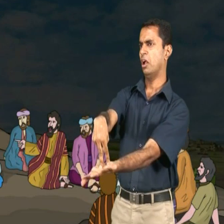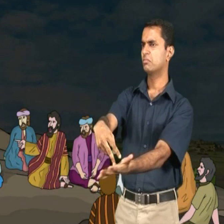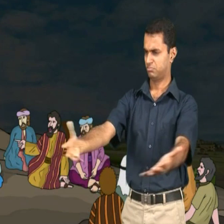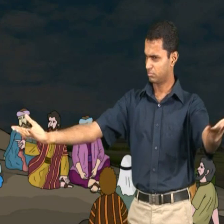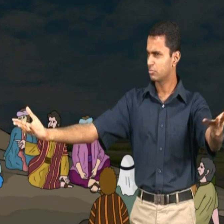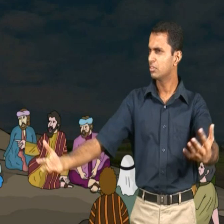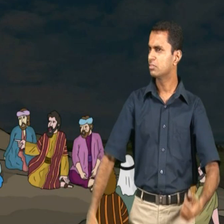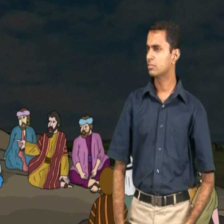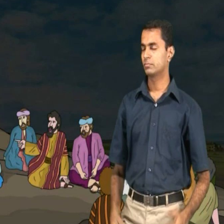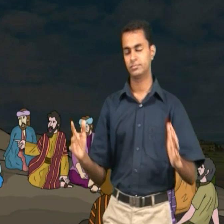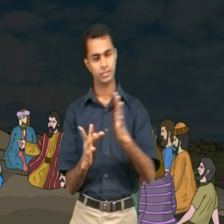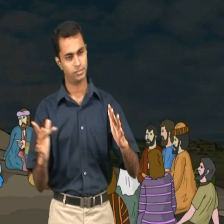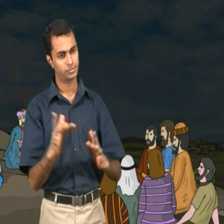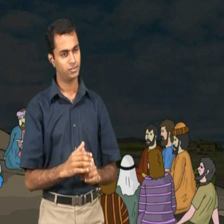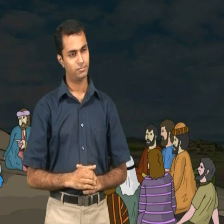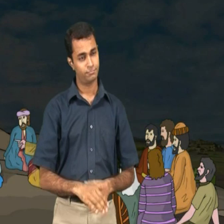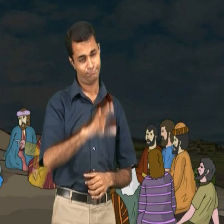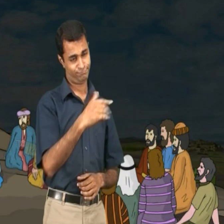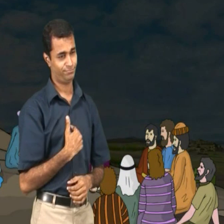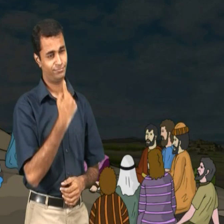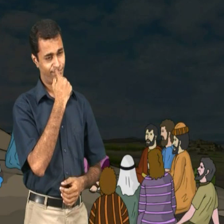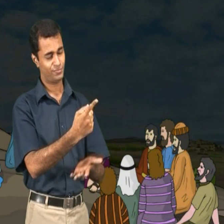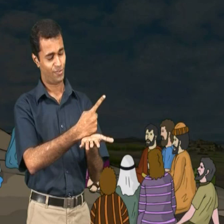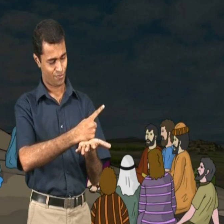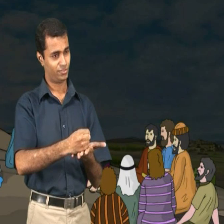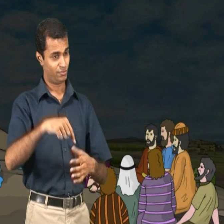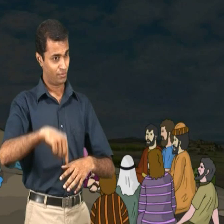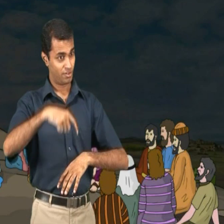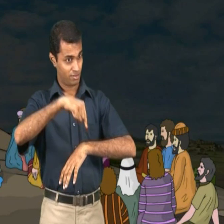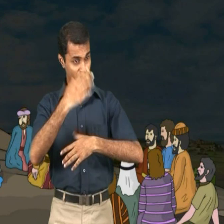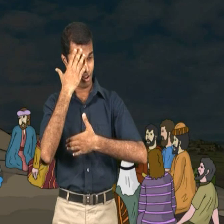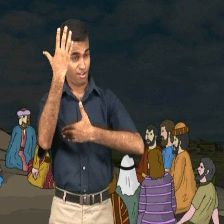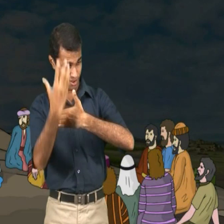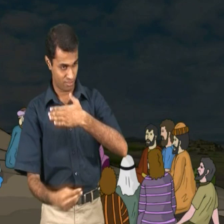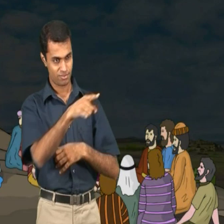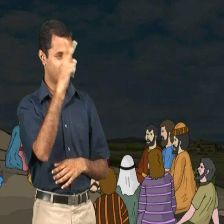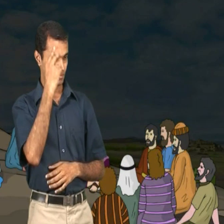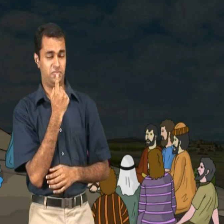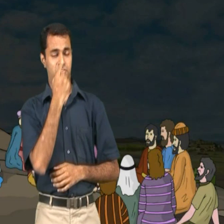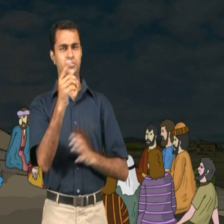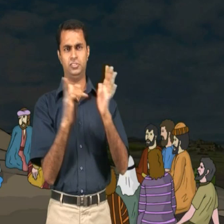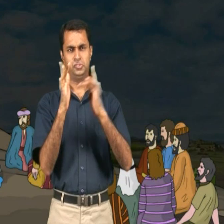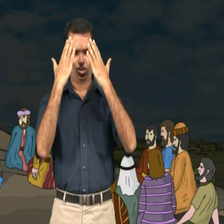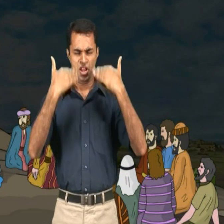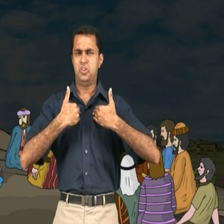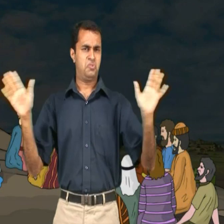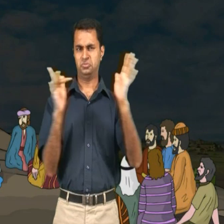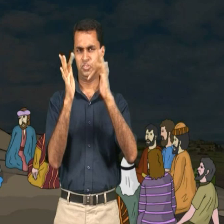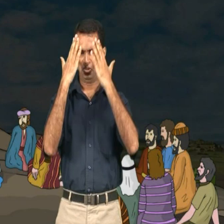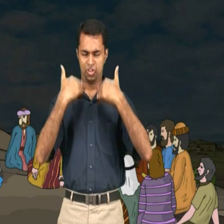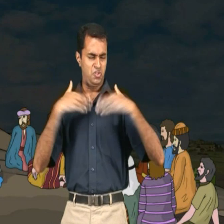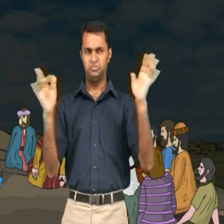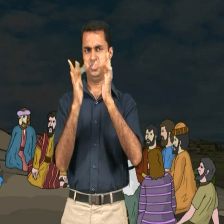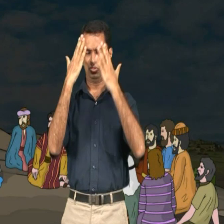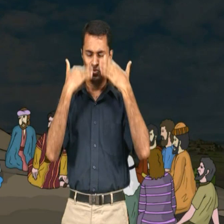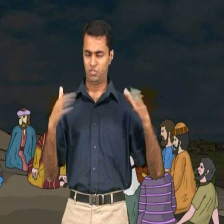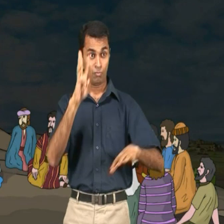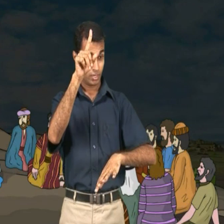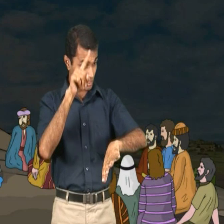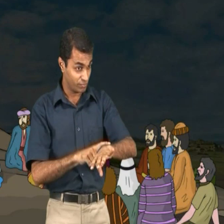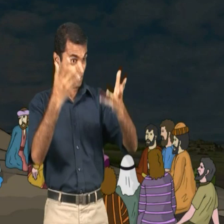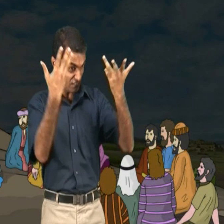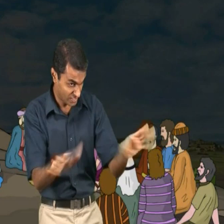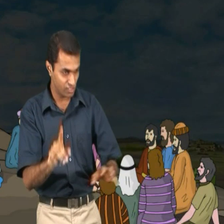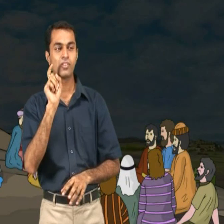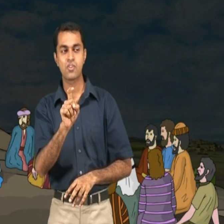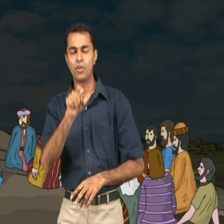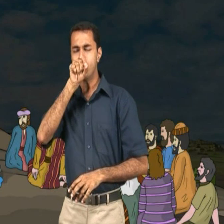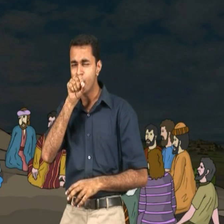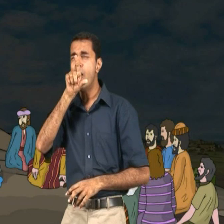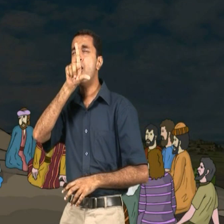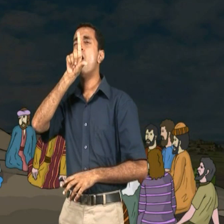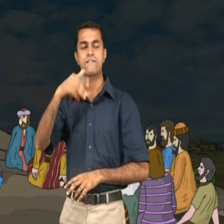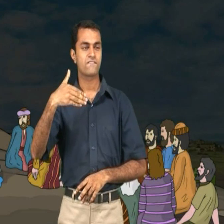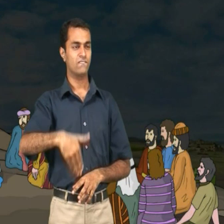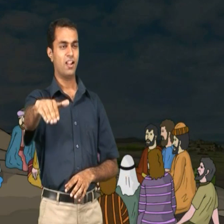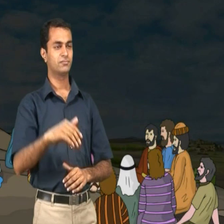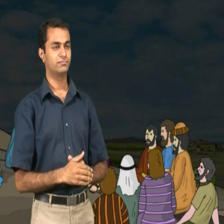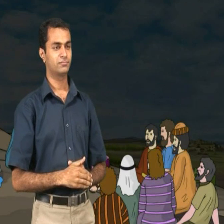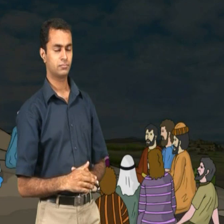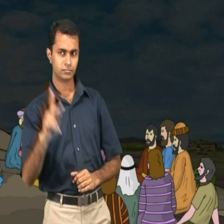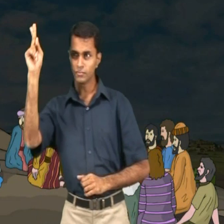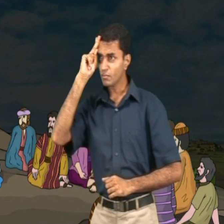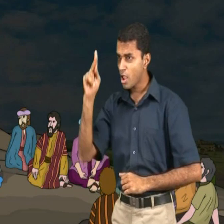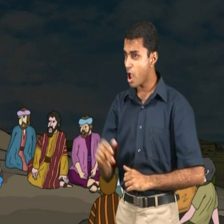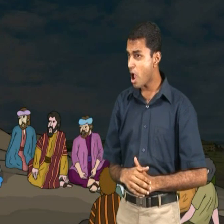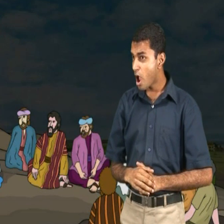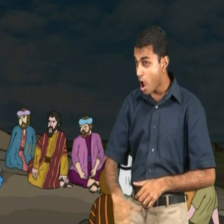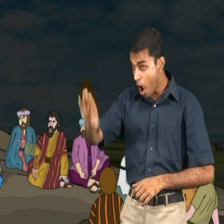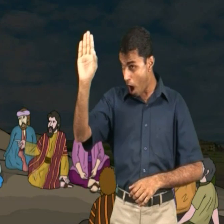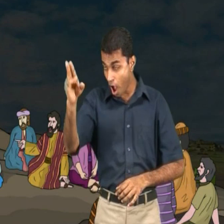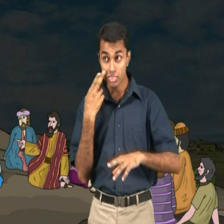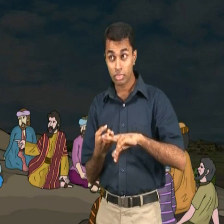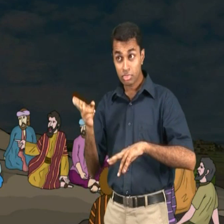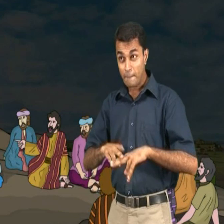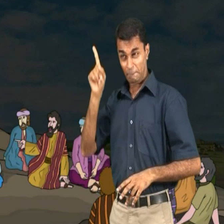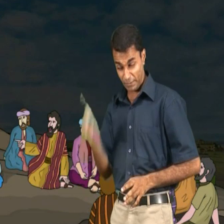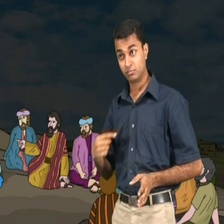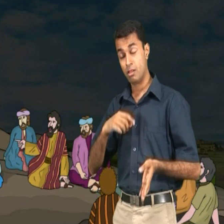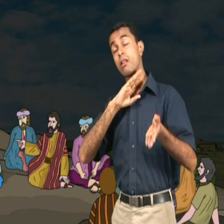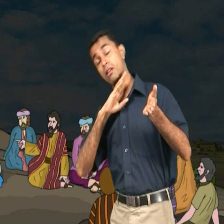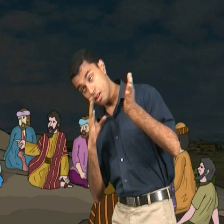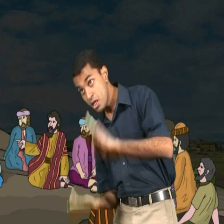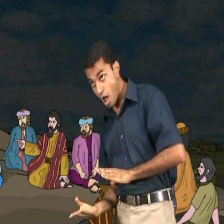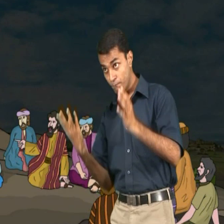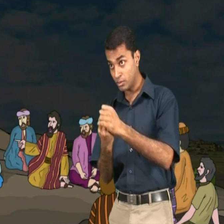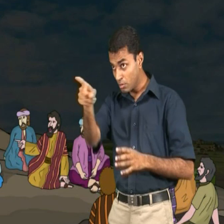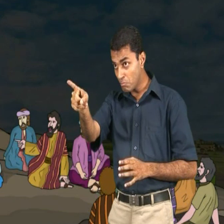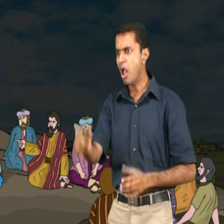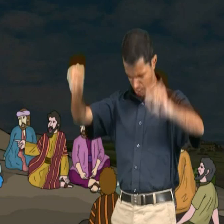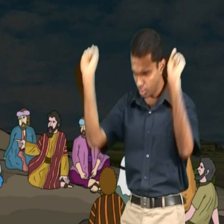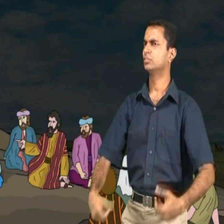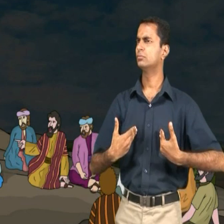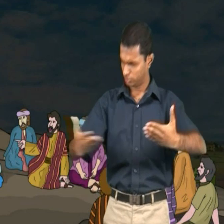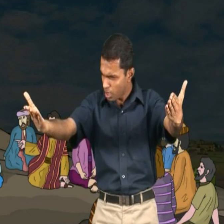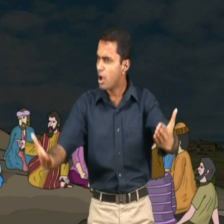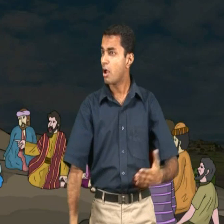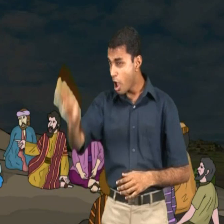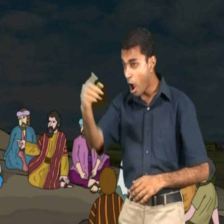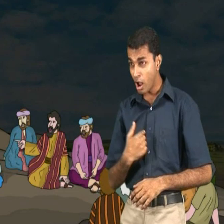“Truly I tell you,” Jesus declared, “this very night, before the rooster crows, you will deny Me three times.”